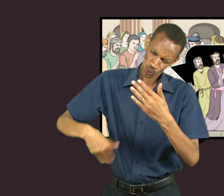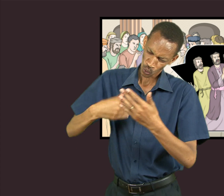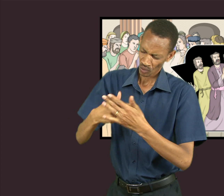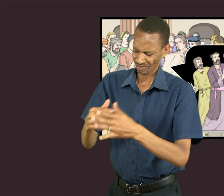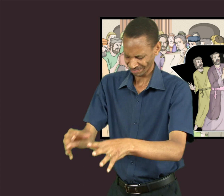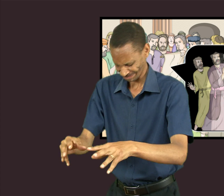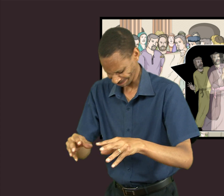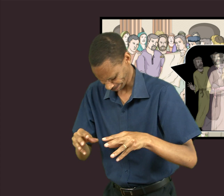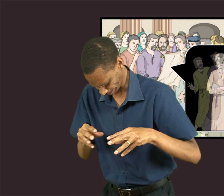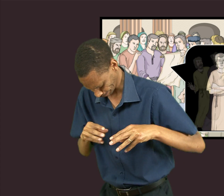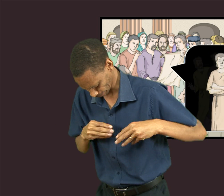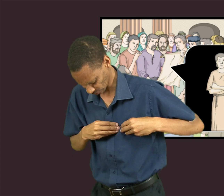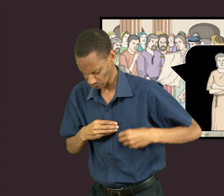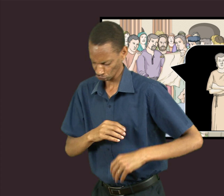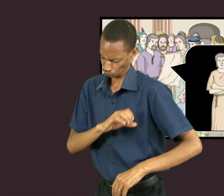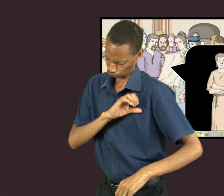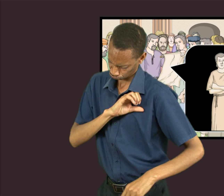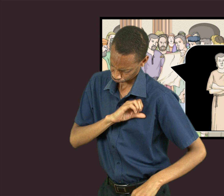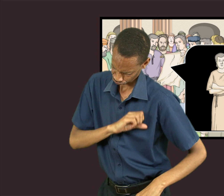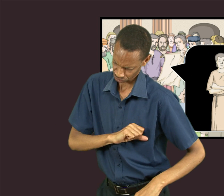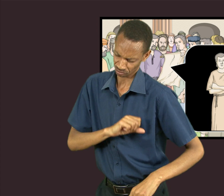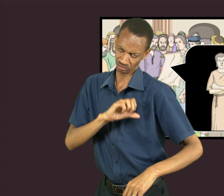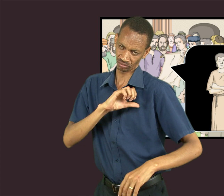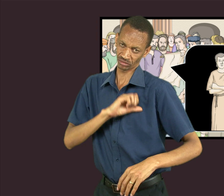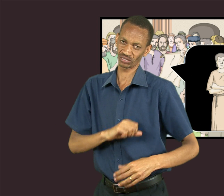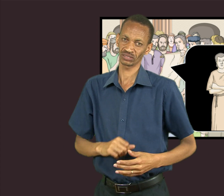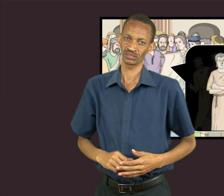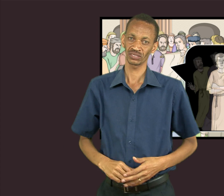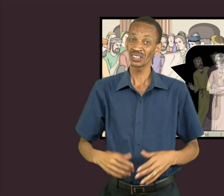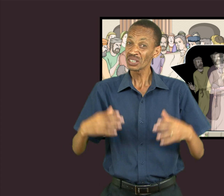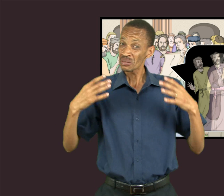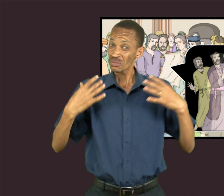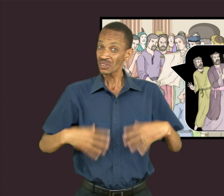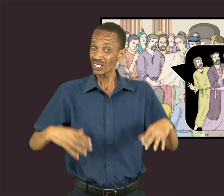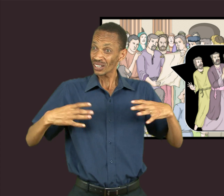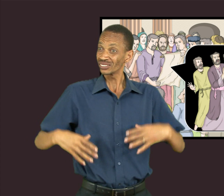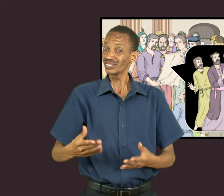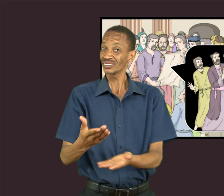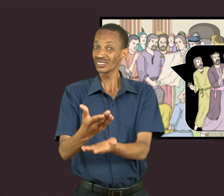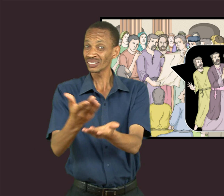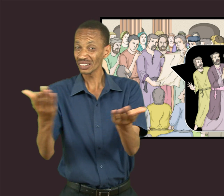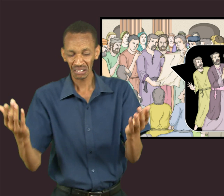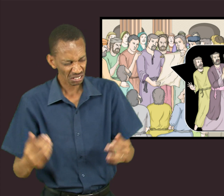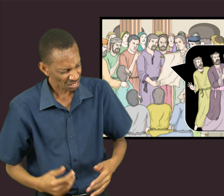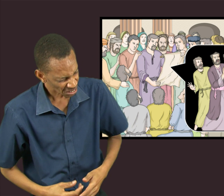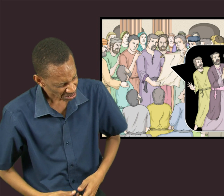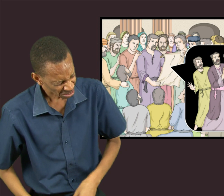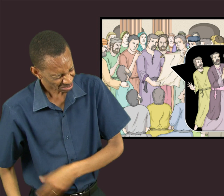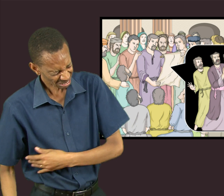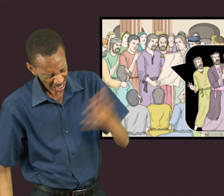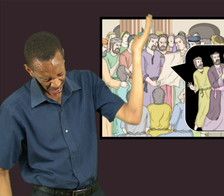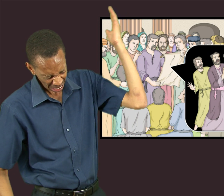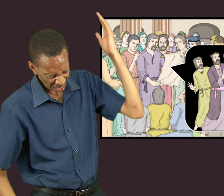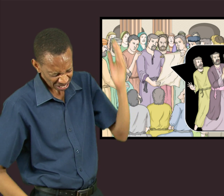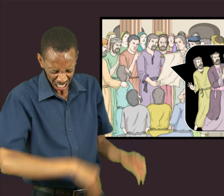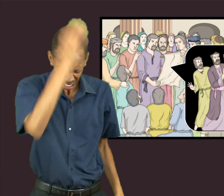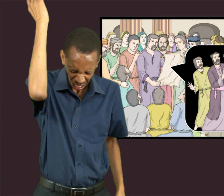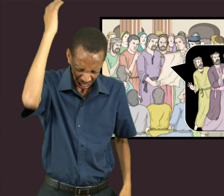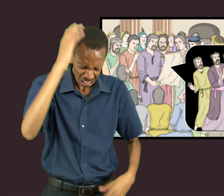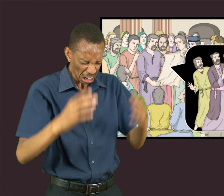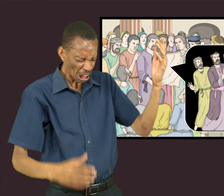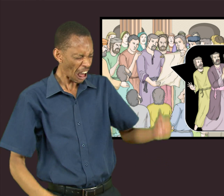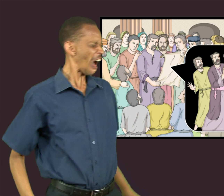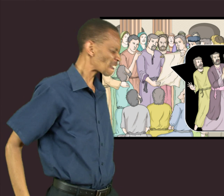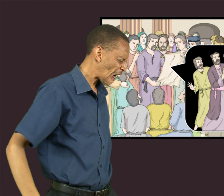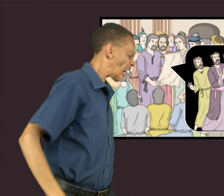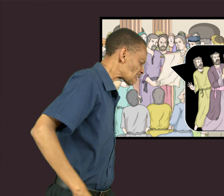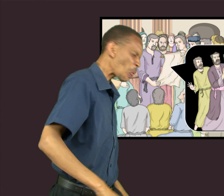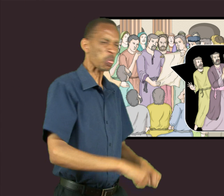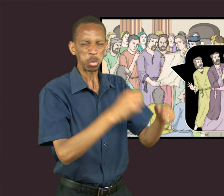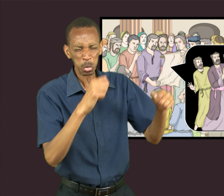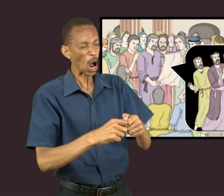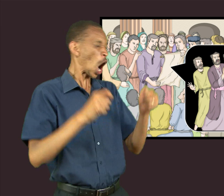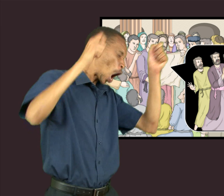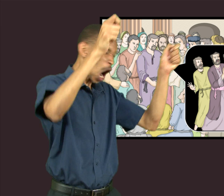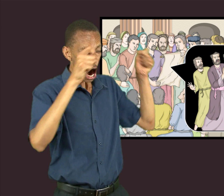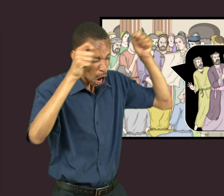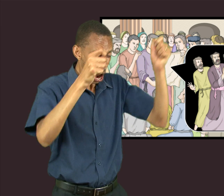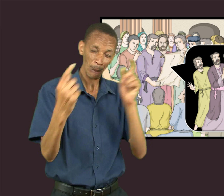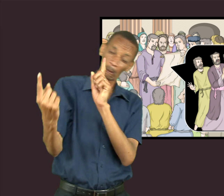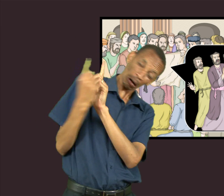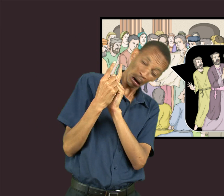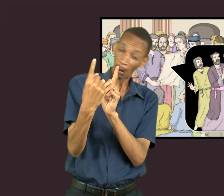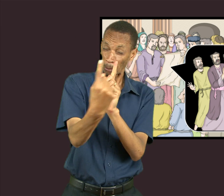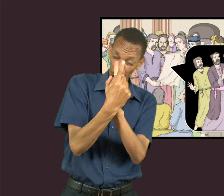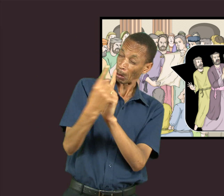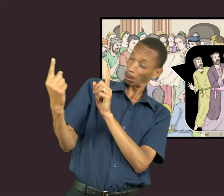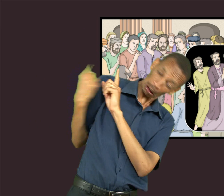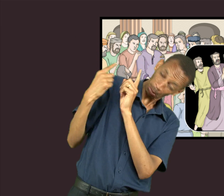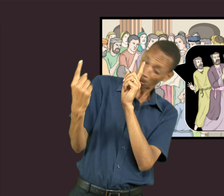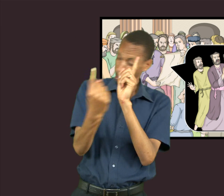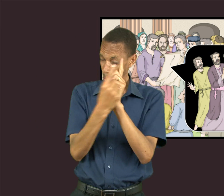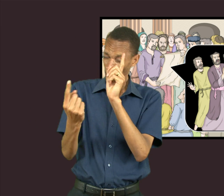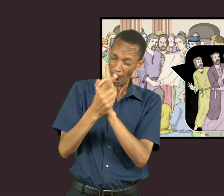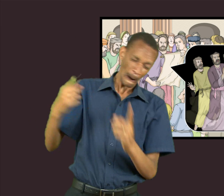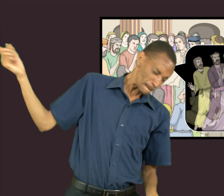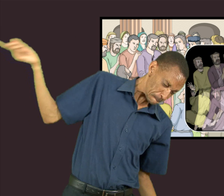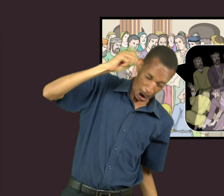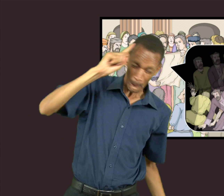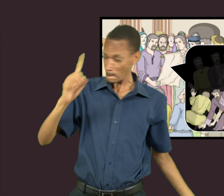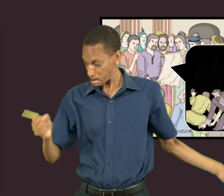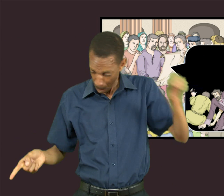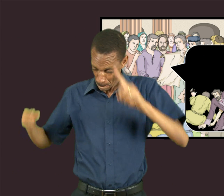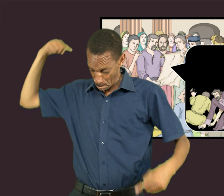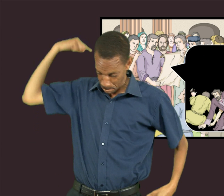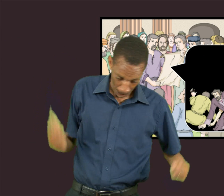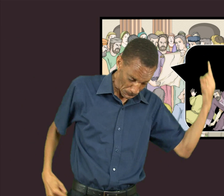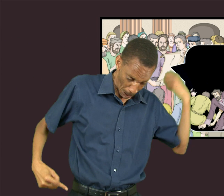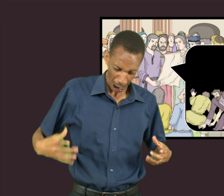in troubles, hardships, and calamities;